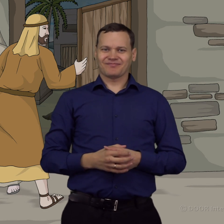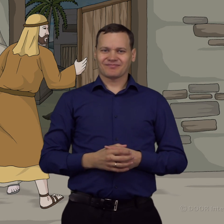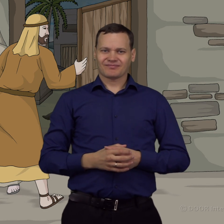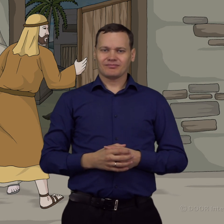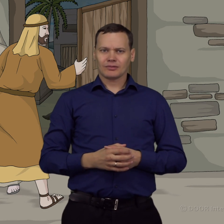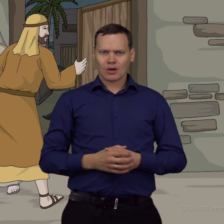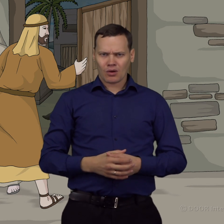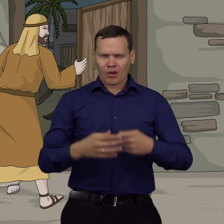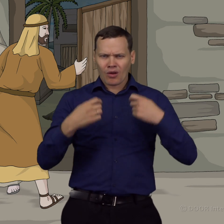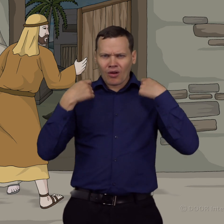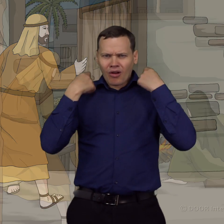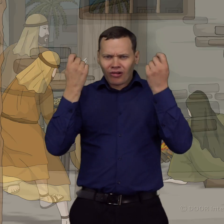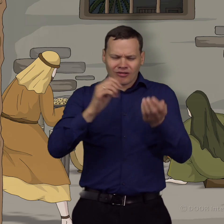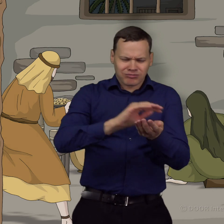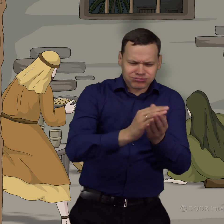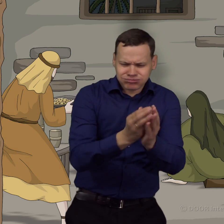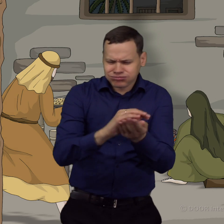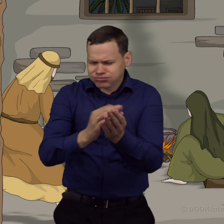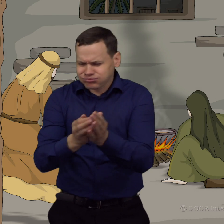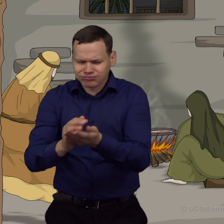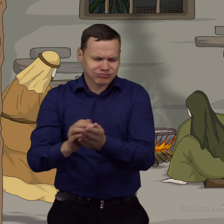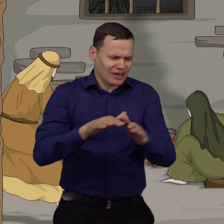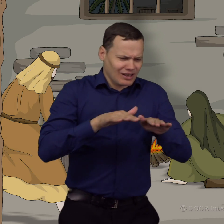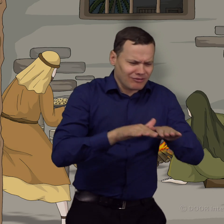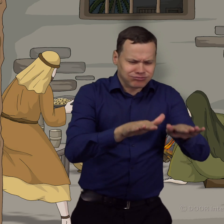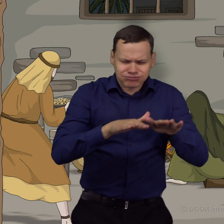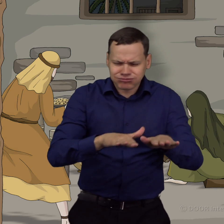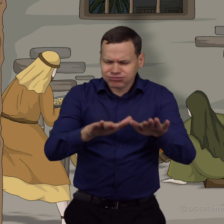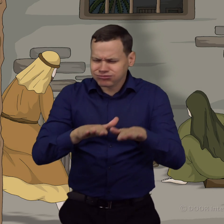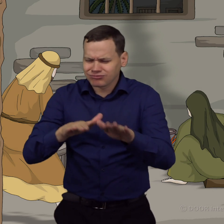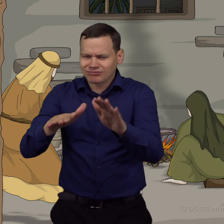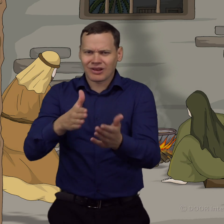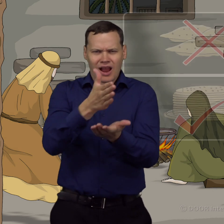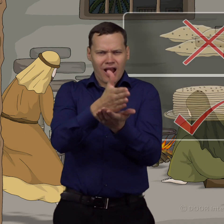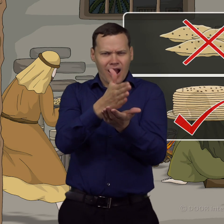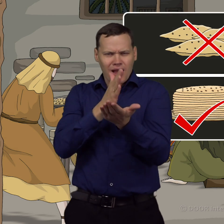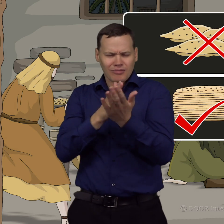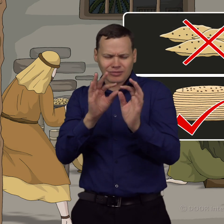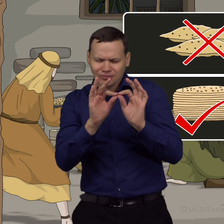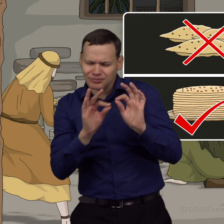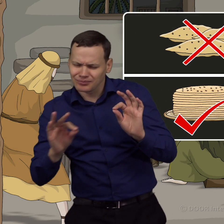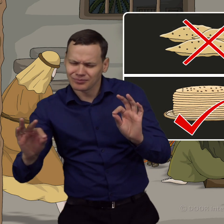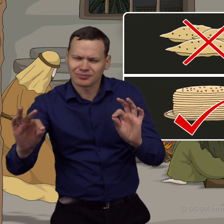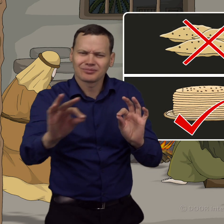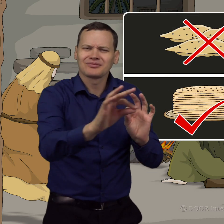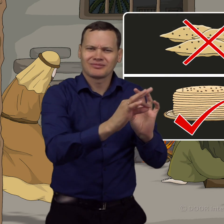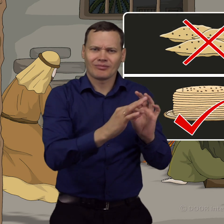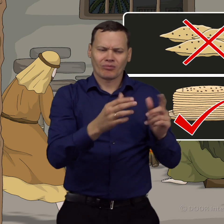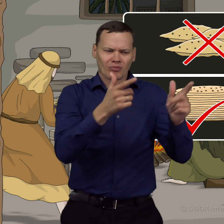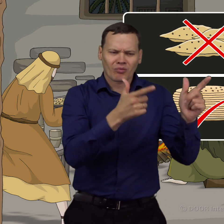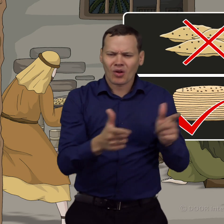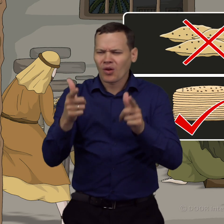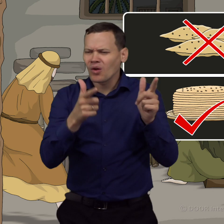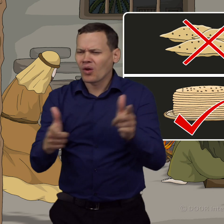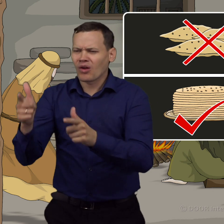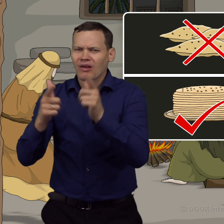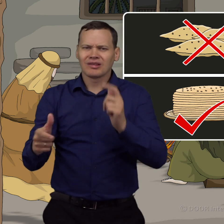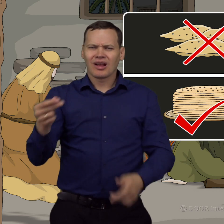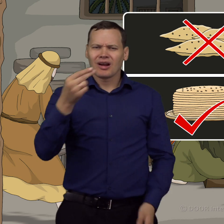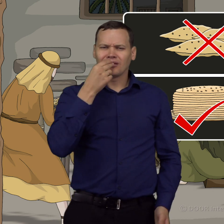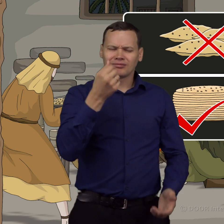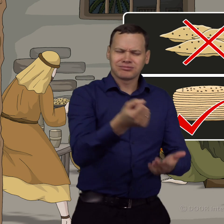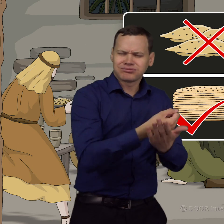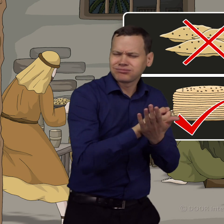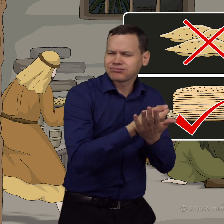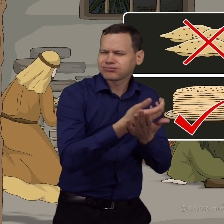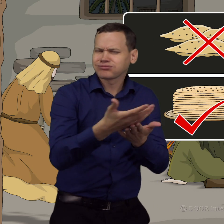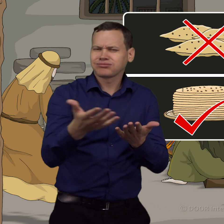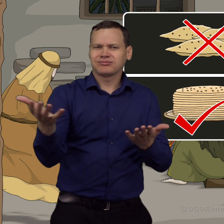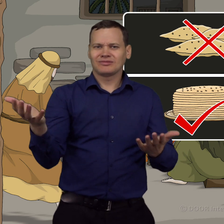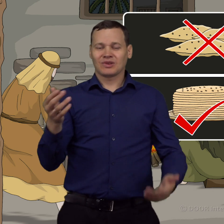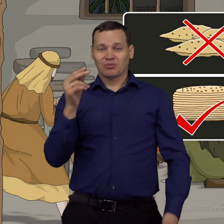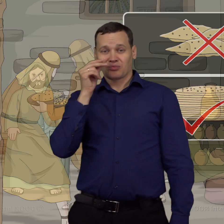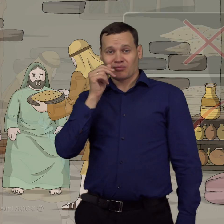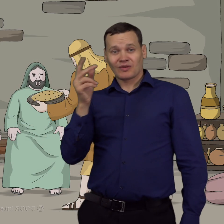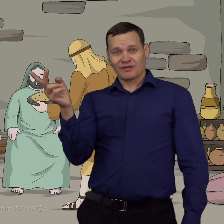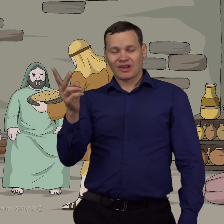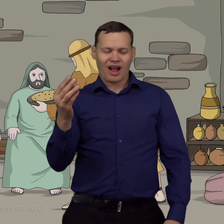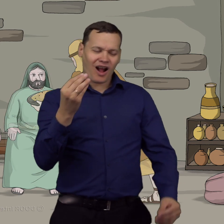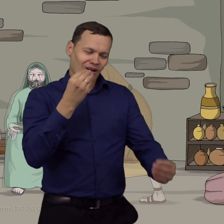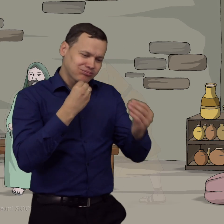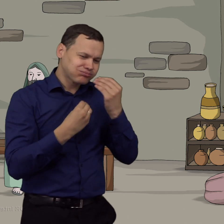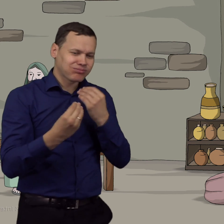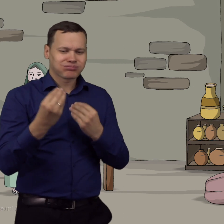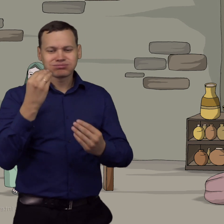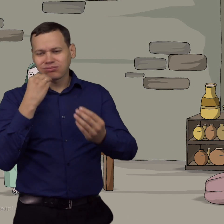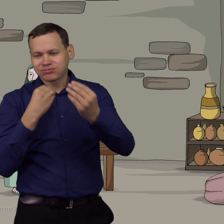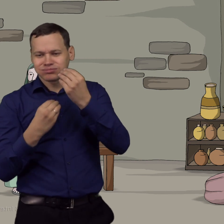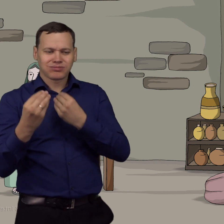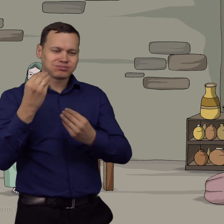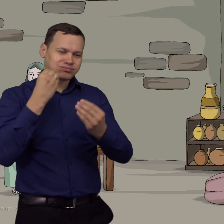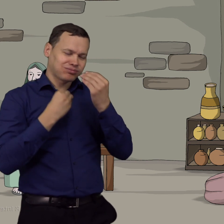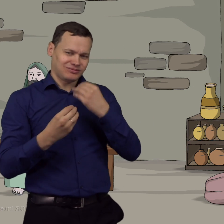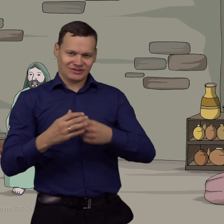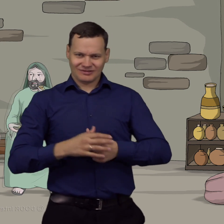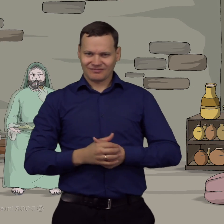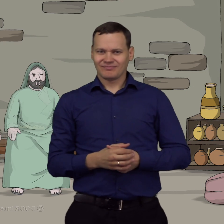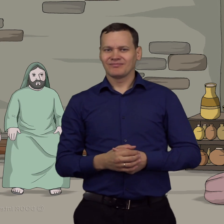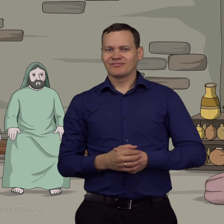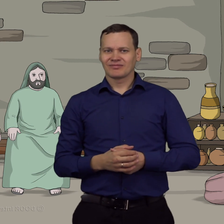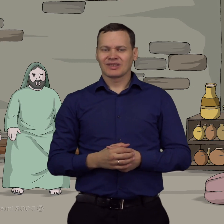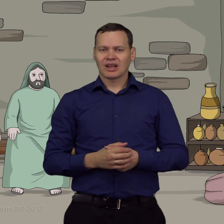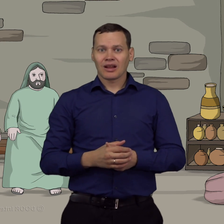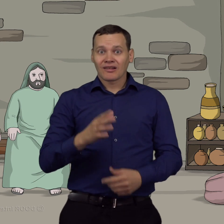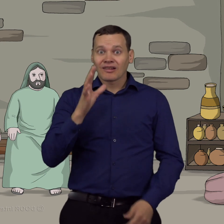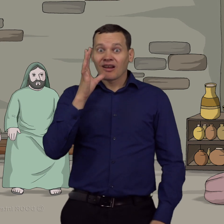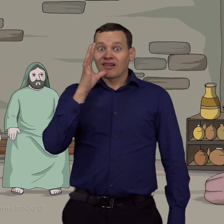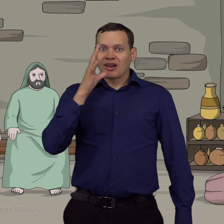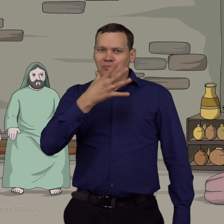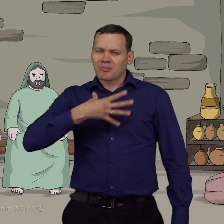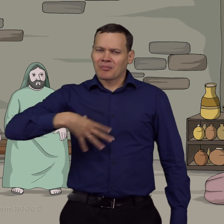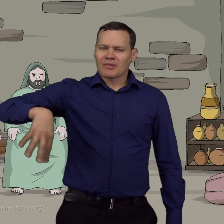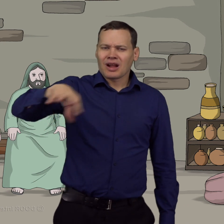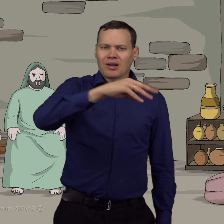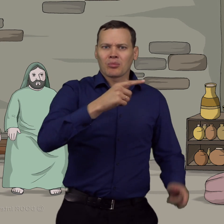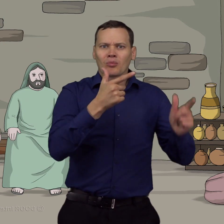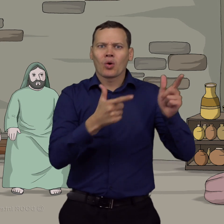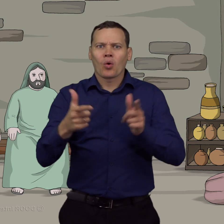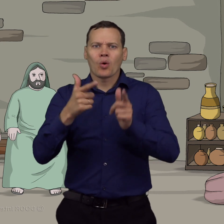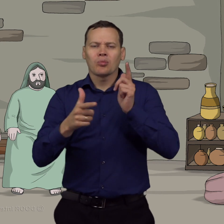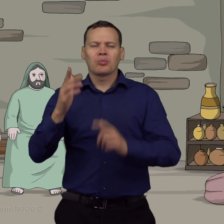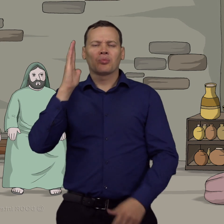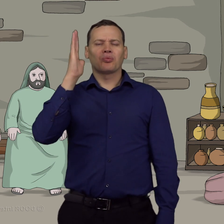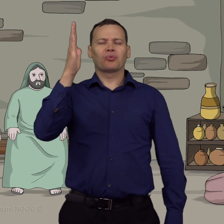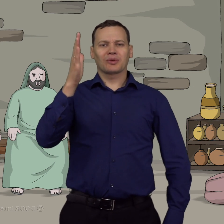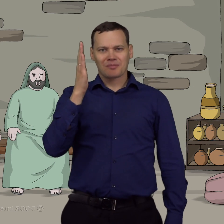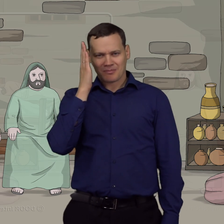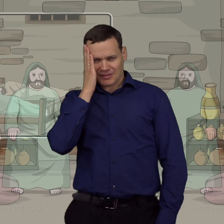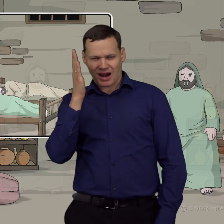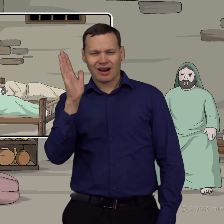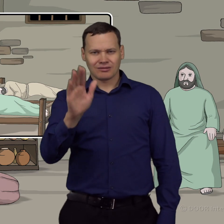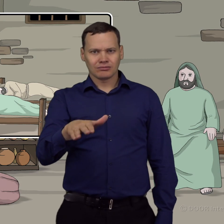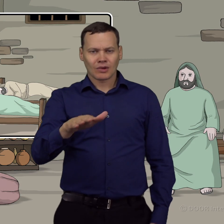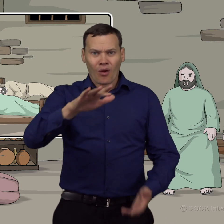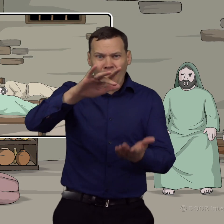He prepared a feast for them and baked unleavened bread, and they ate.